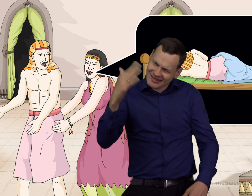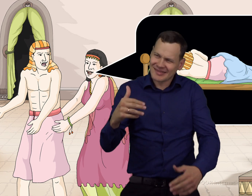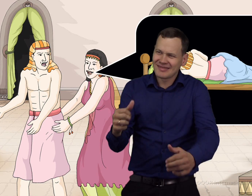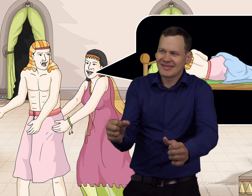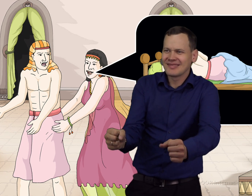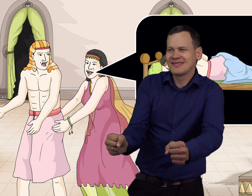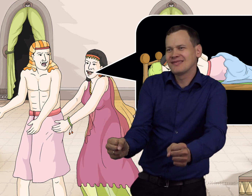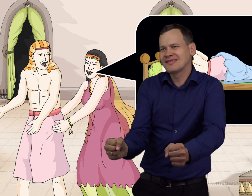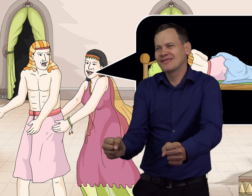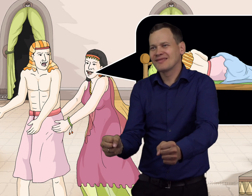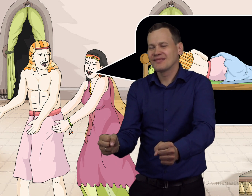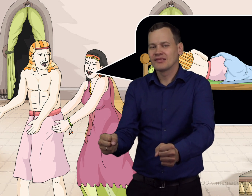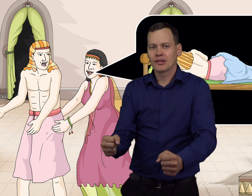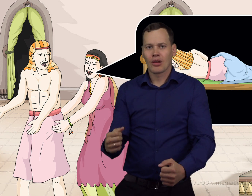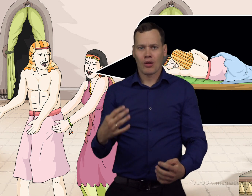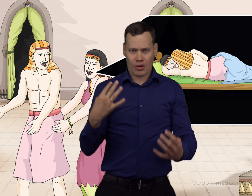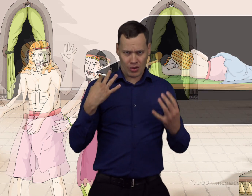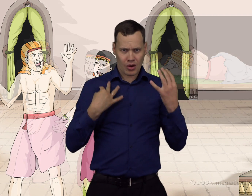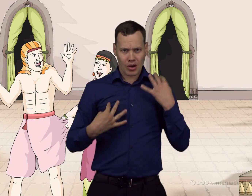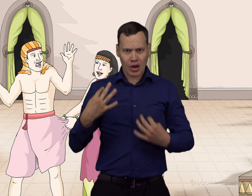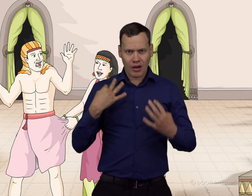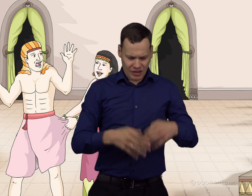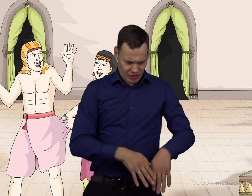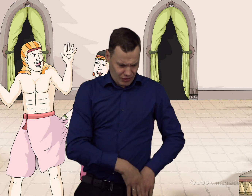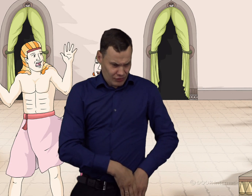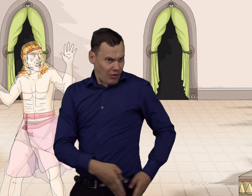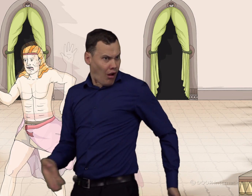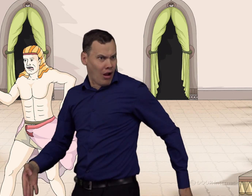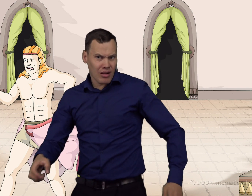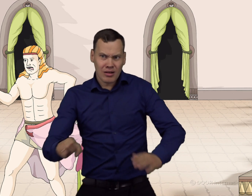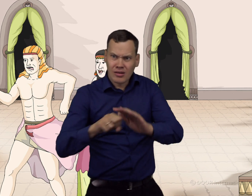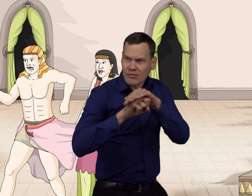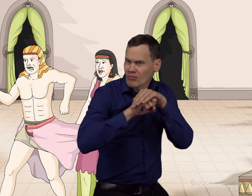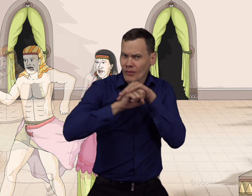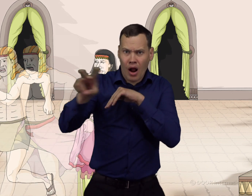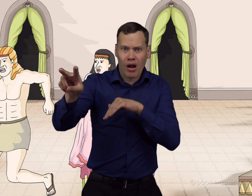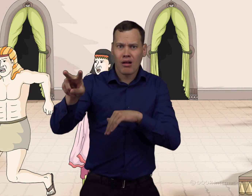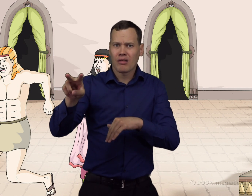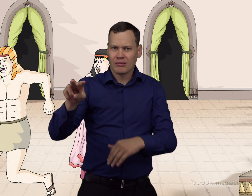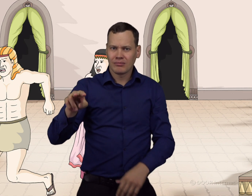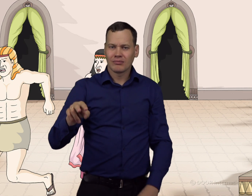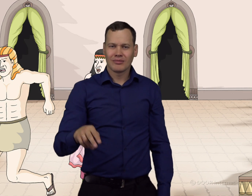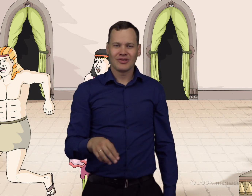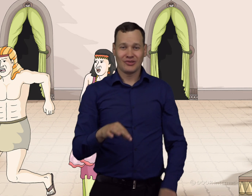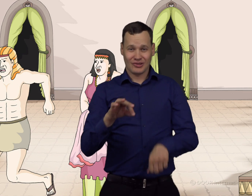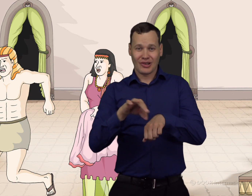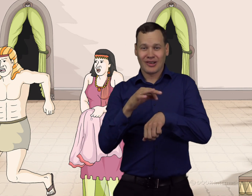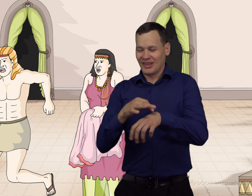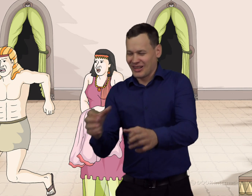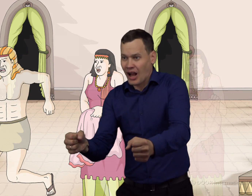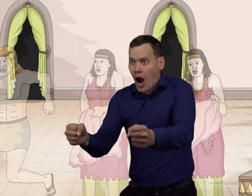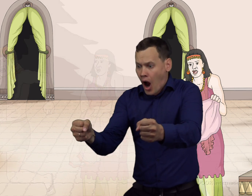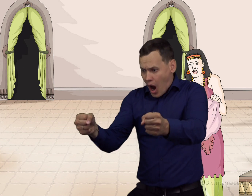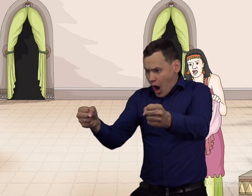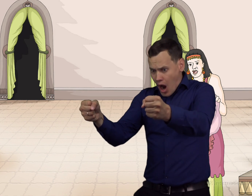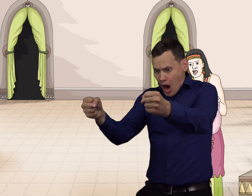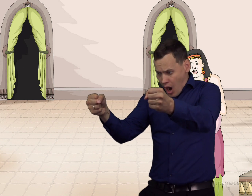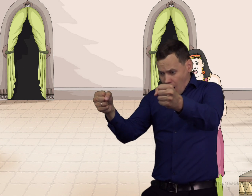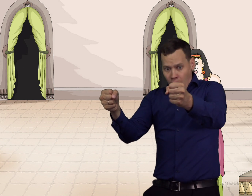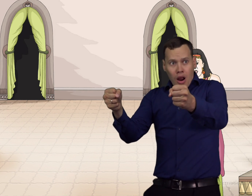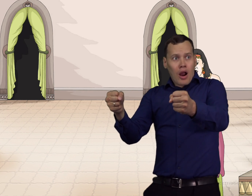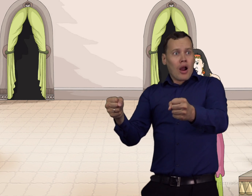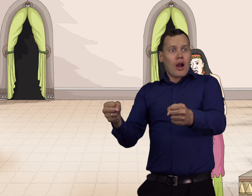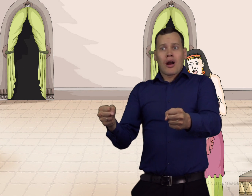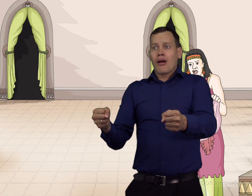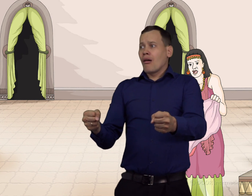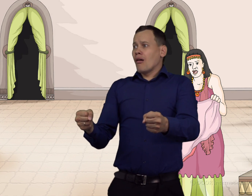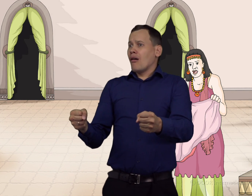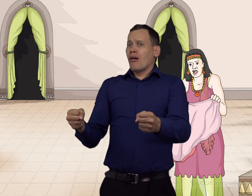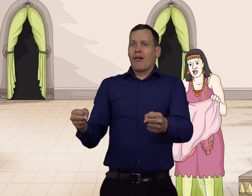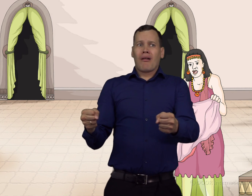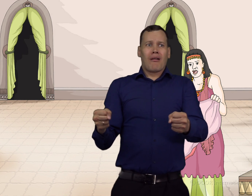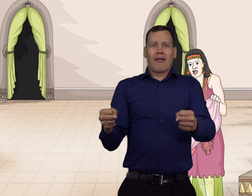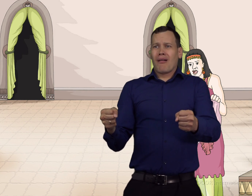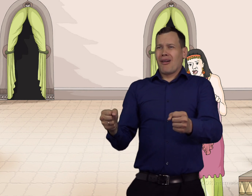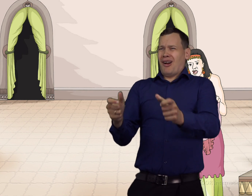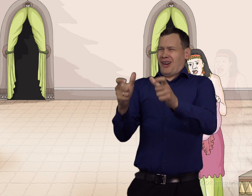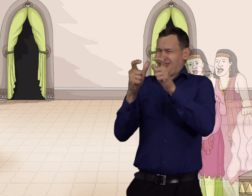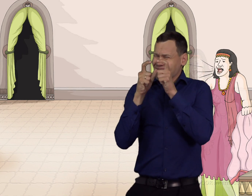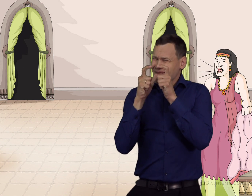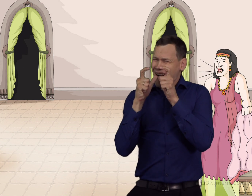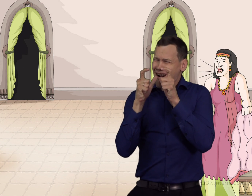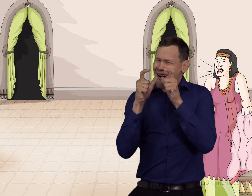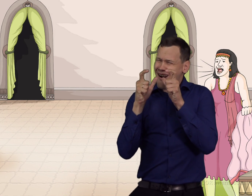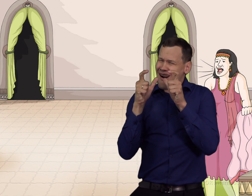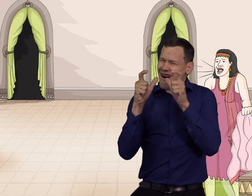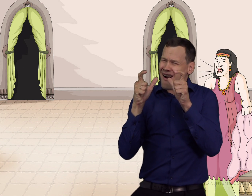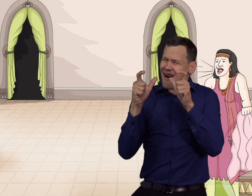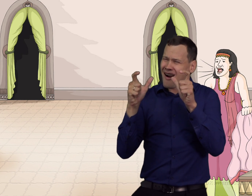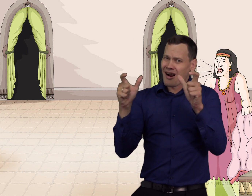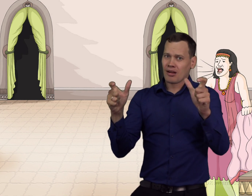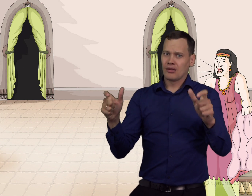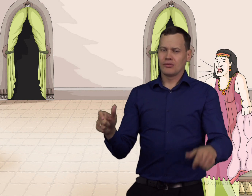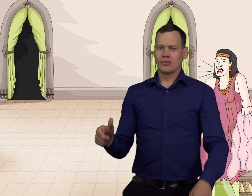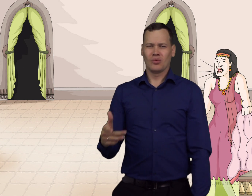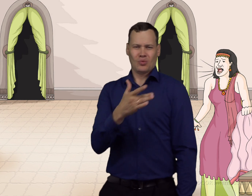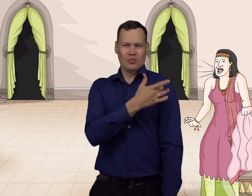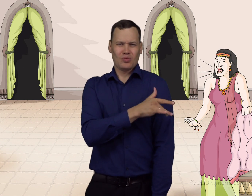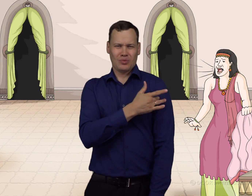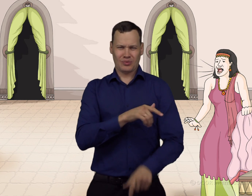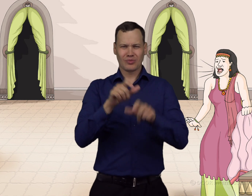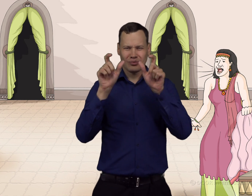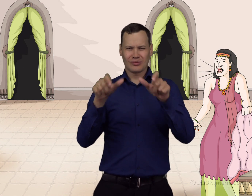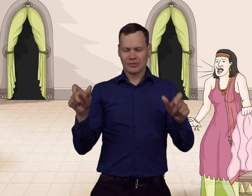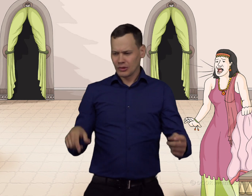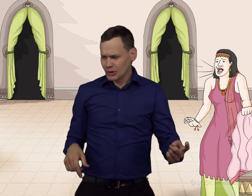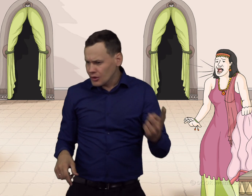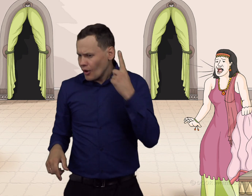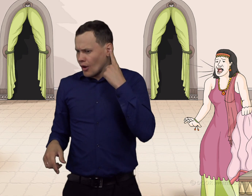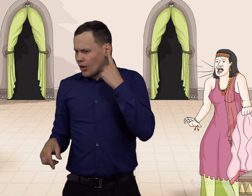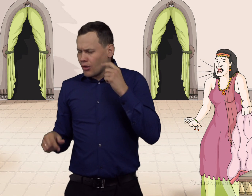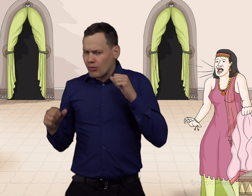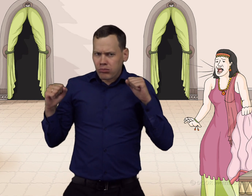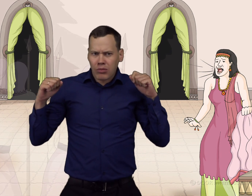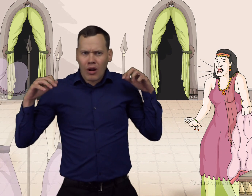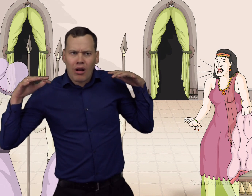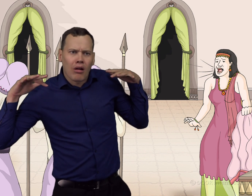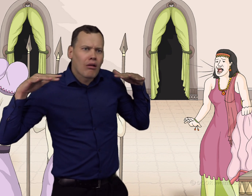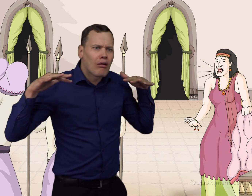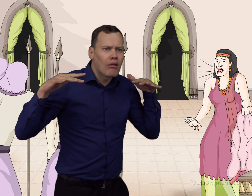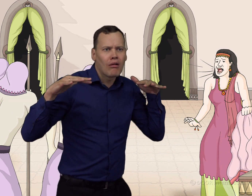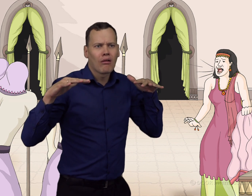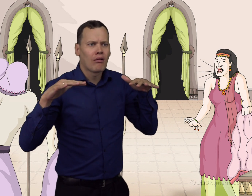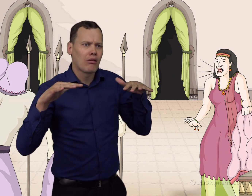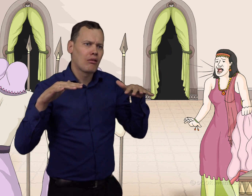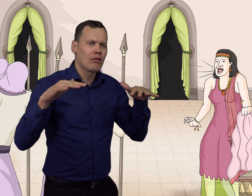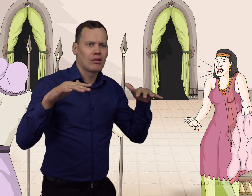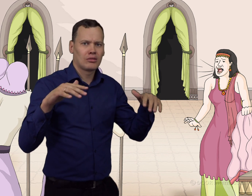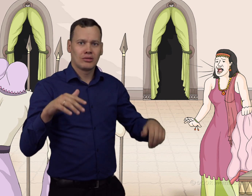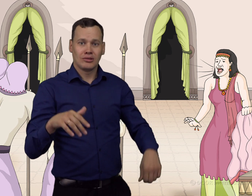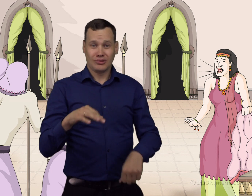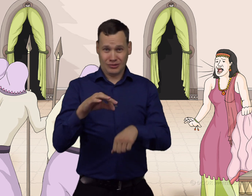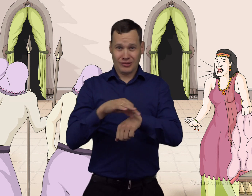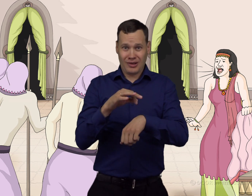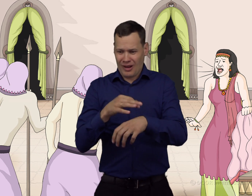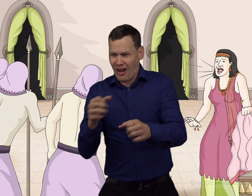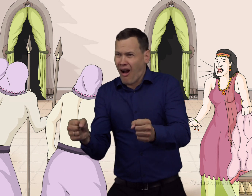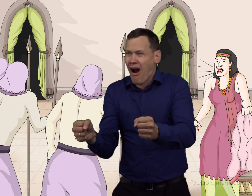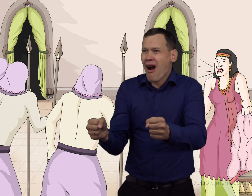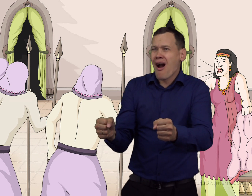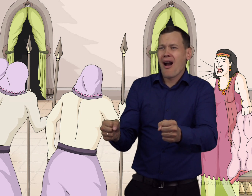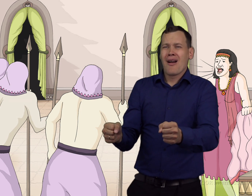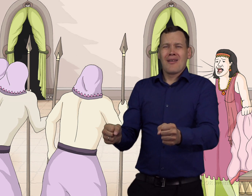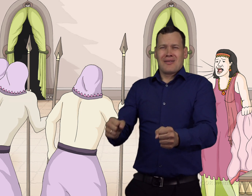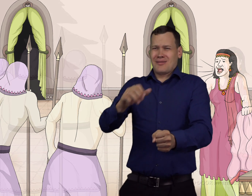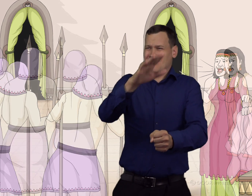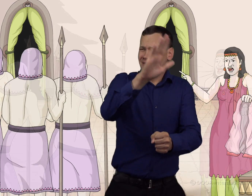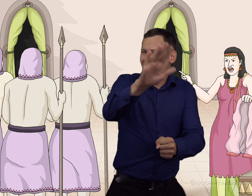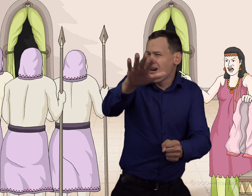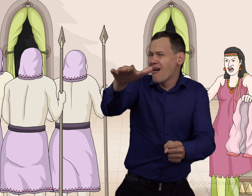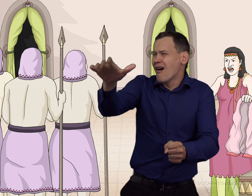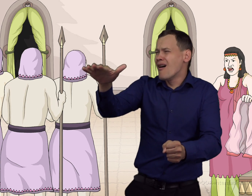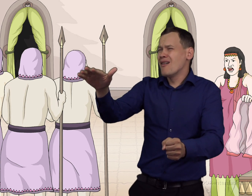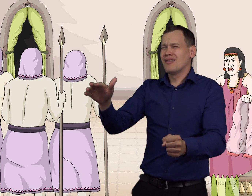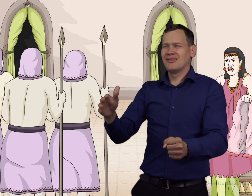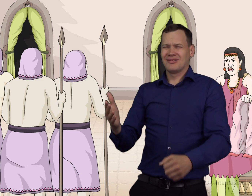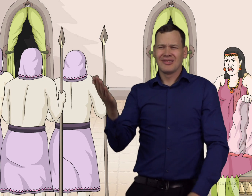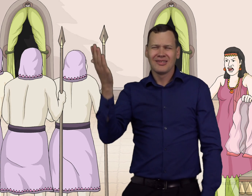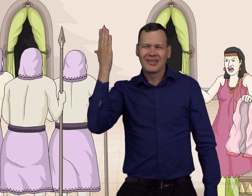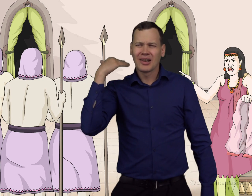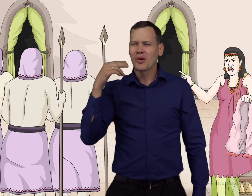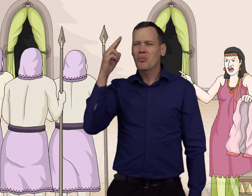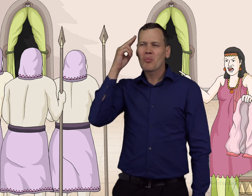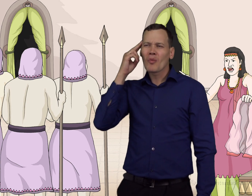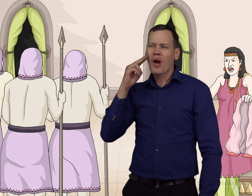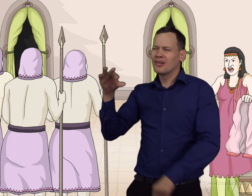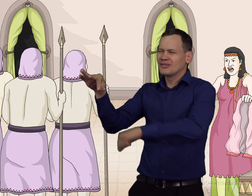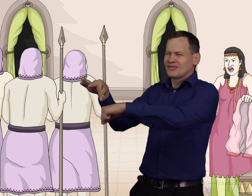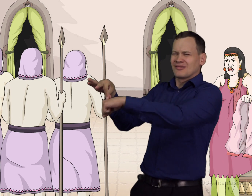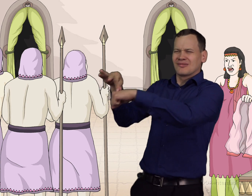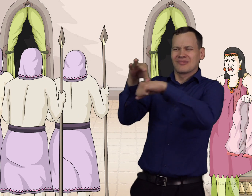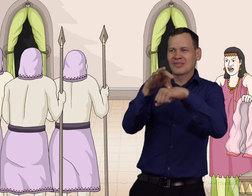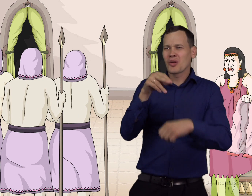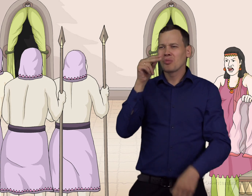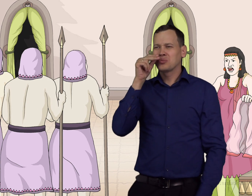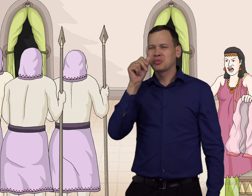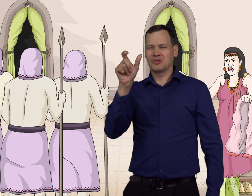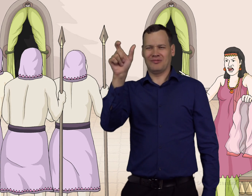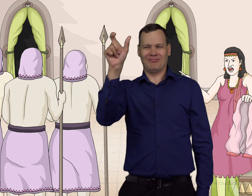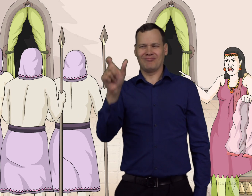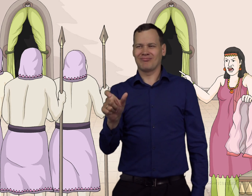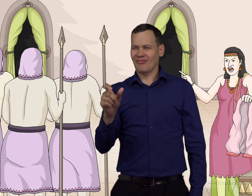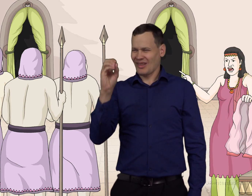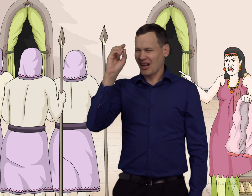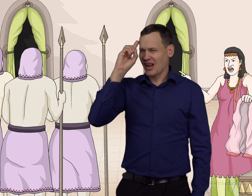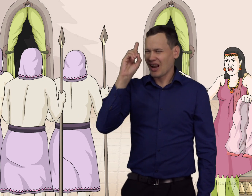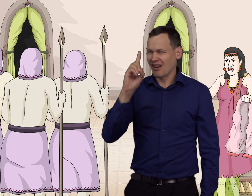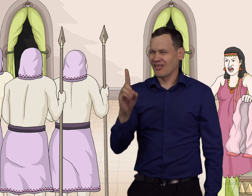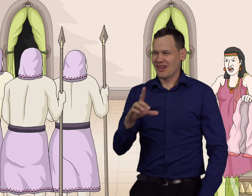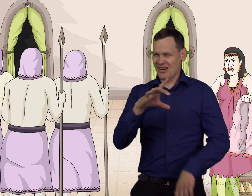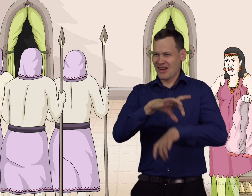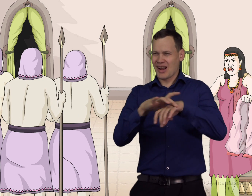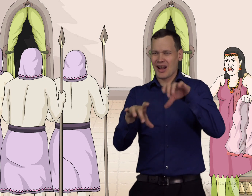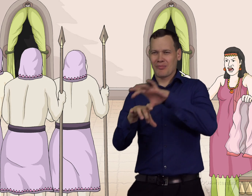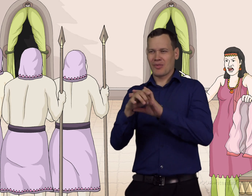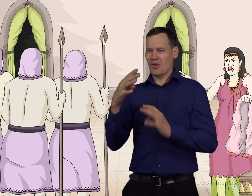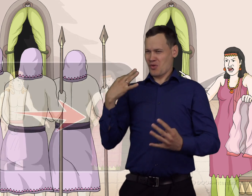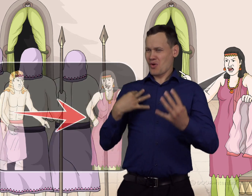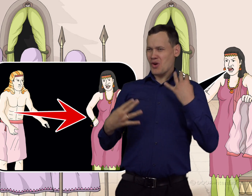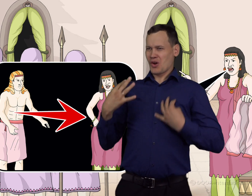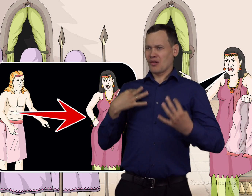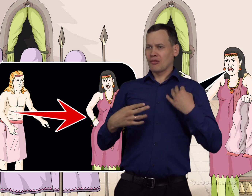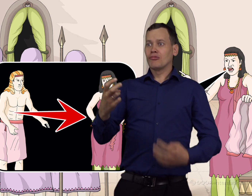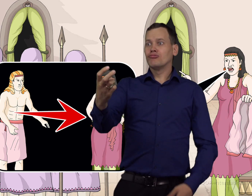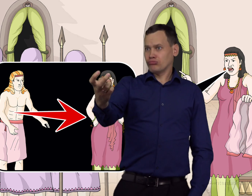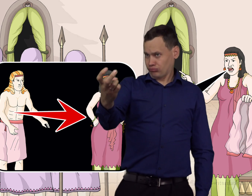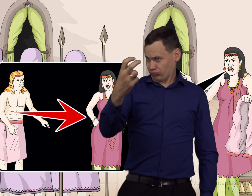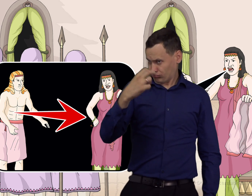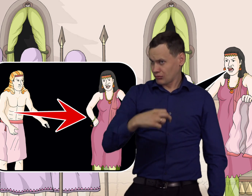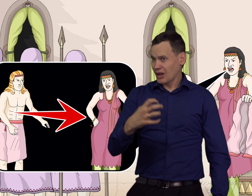But leaving his cloak in her hand, he escaped and ran outside. When she saw that he had left his cloak in her hand and had run out of the house, she called her household servants. “Look,” she said, “this Hebrew has been brought to us to make sport of us.